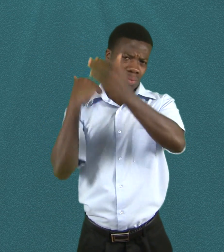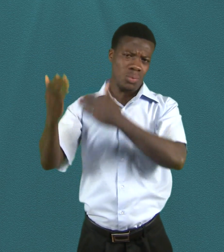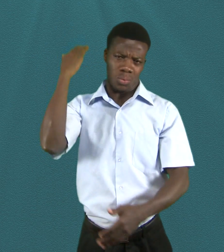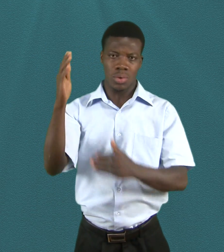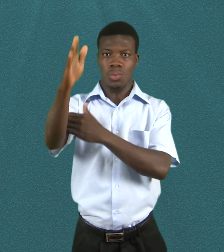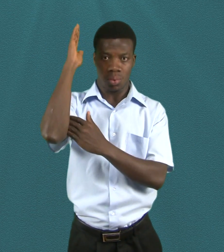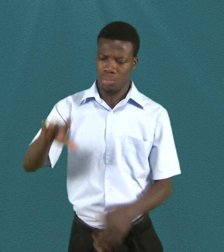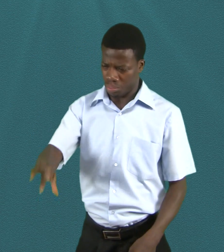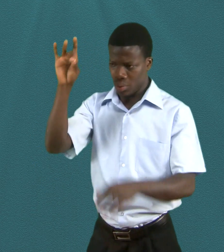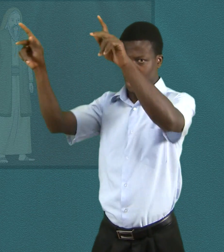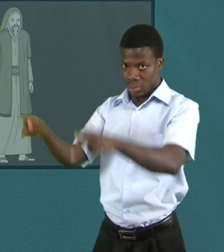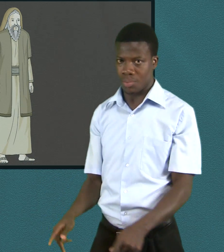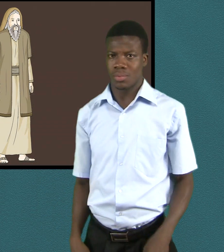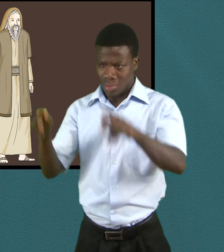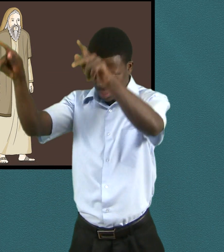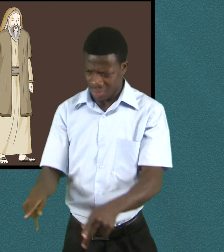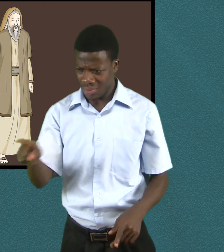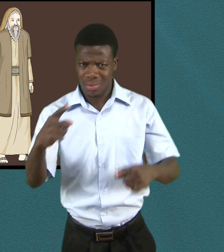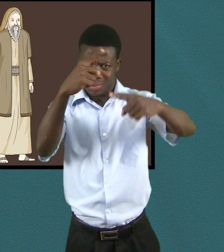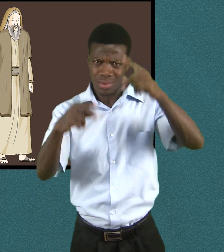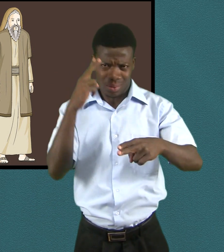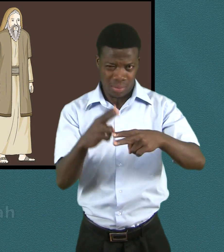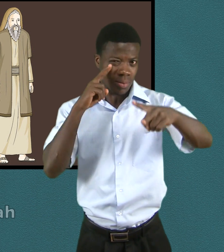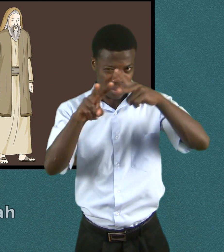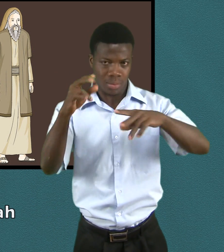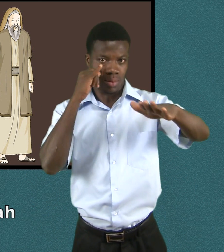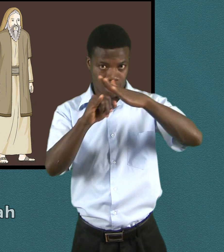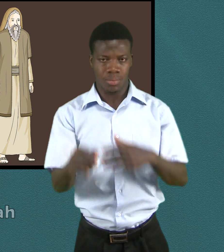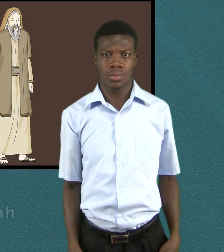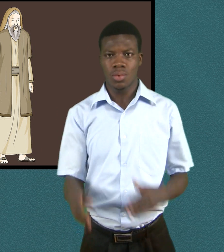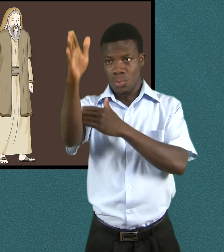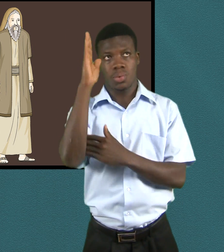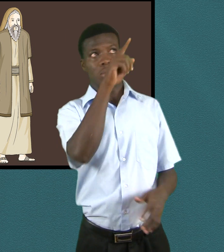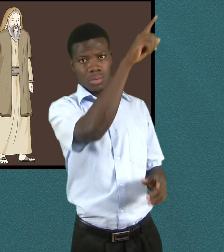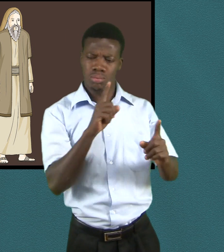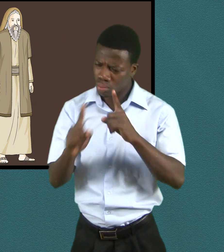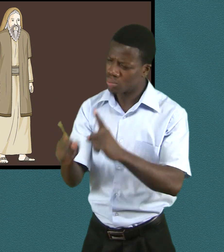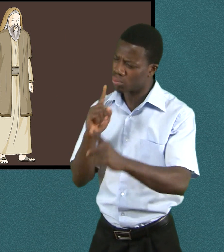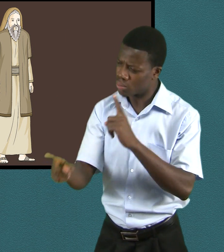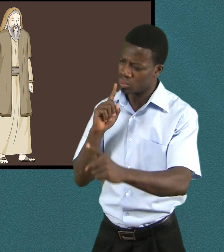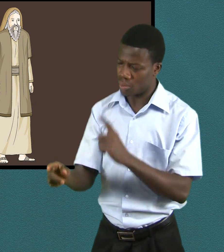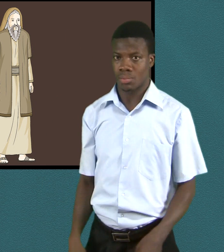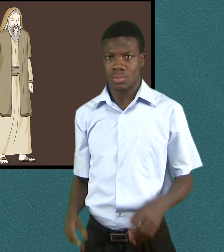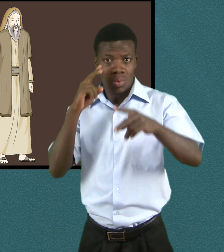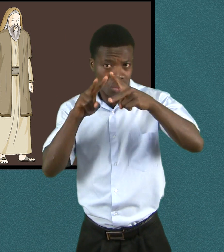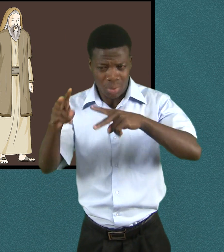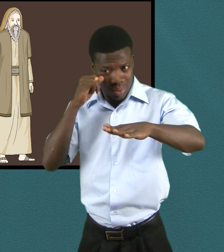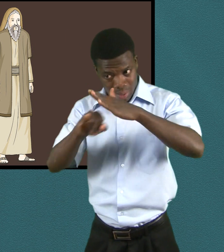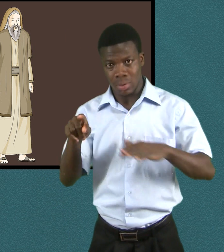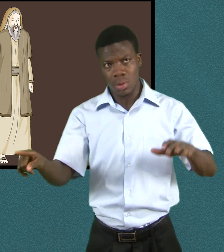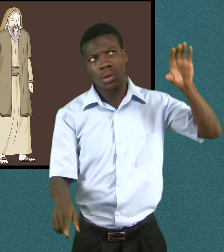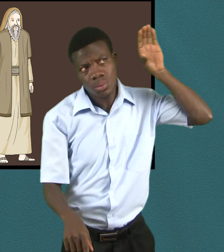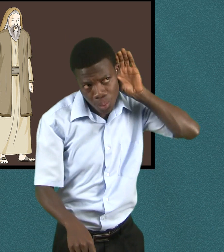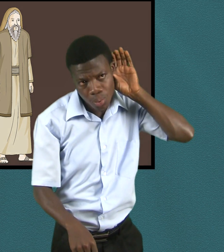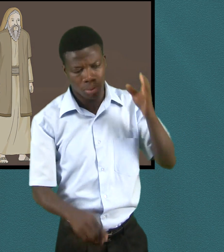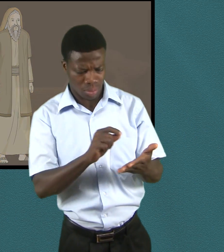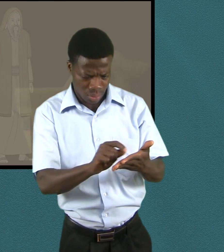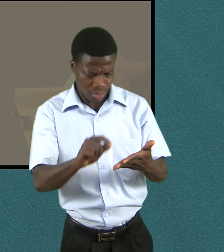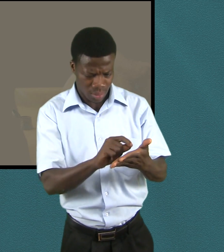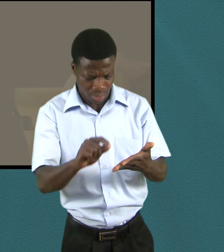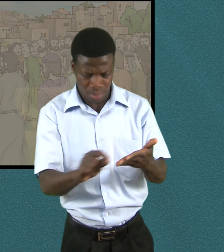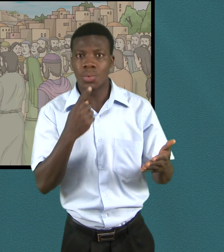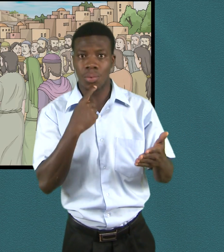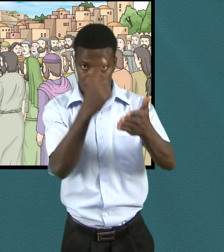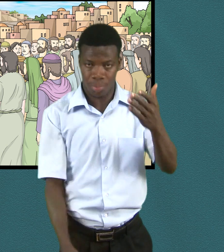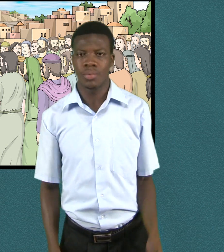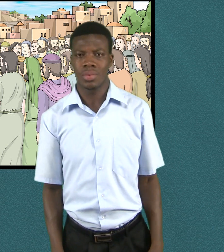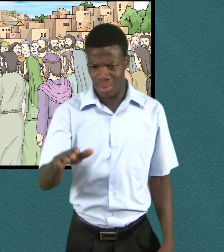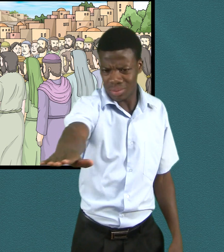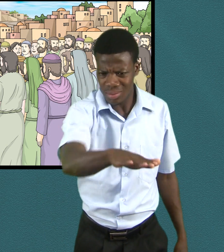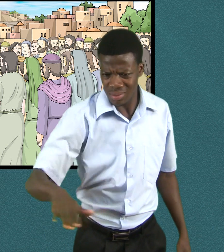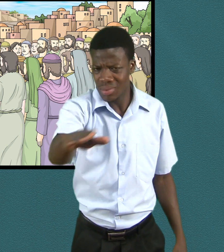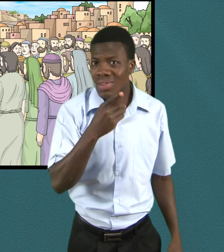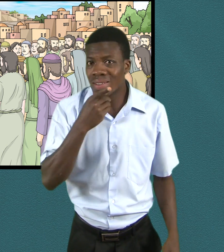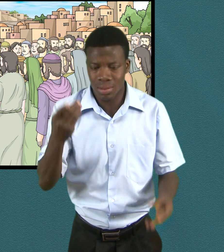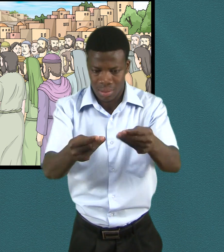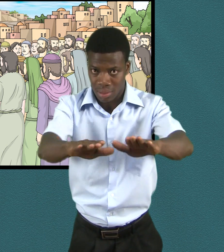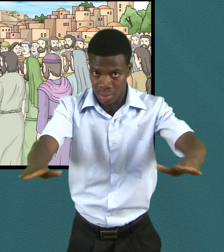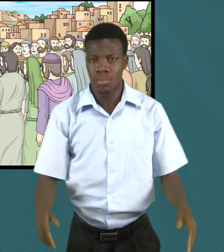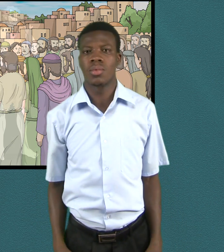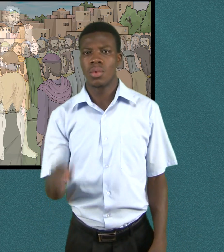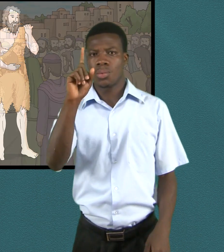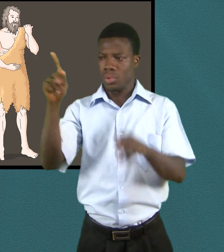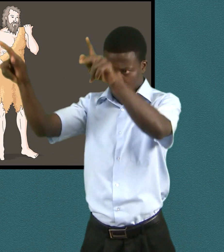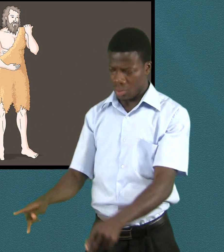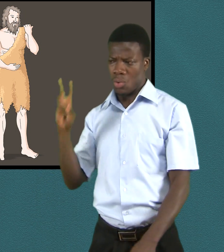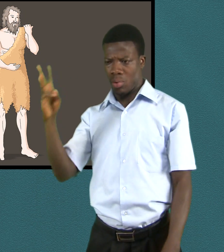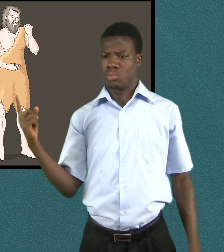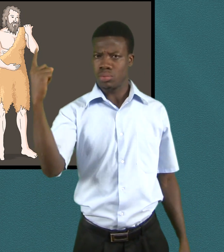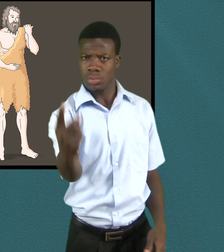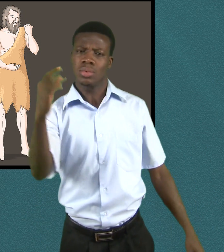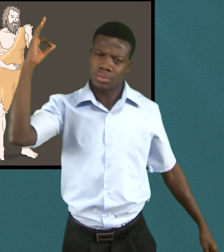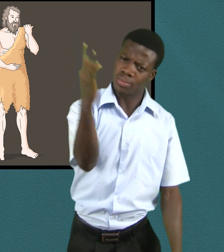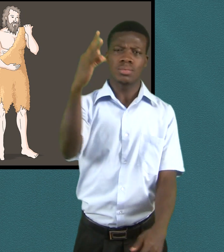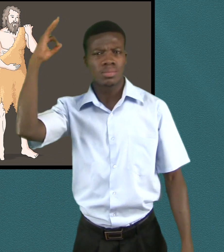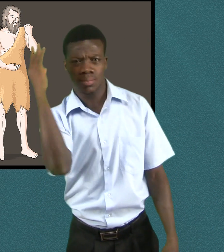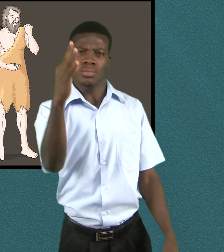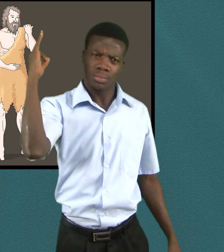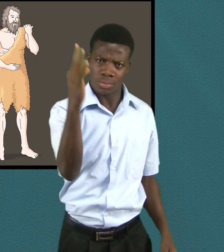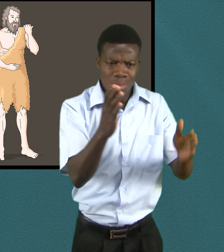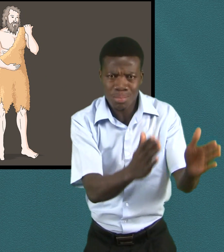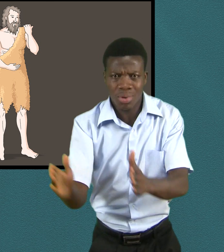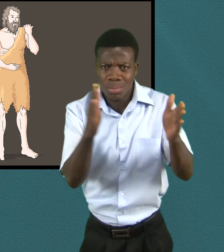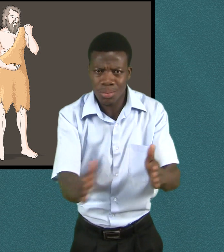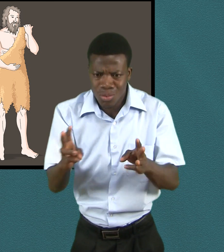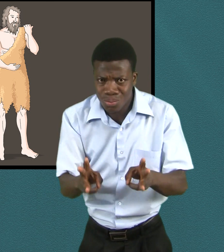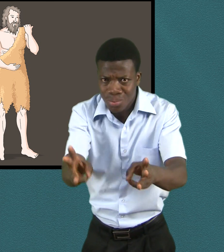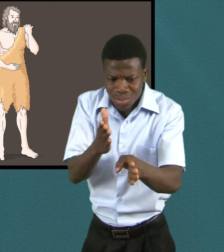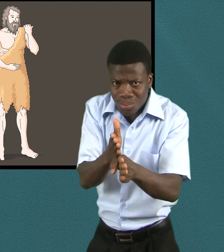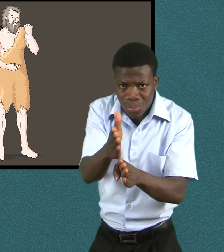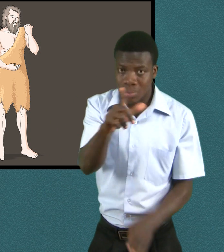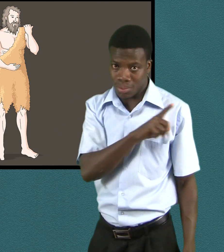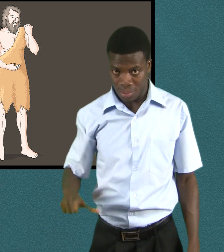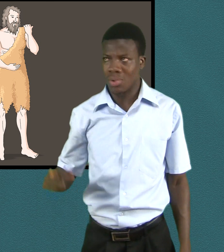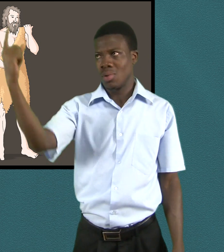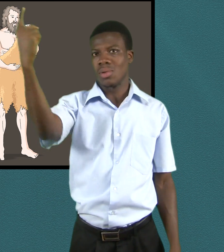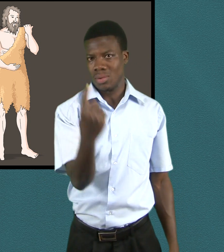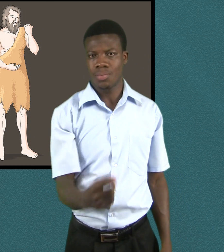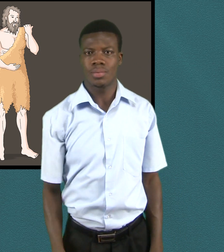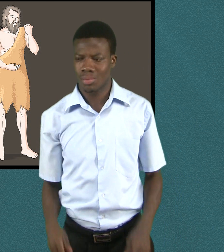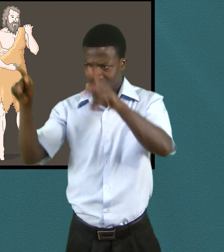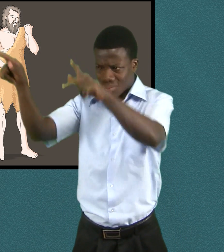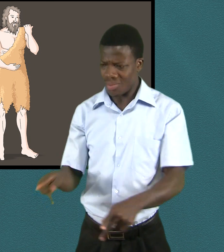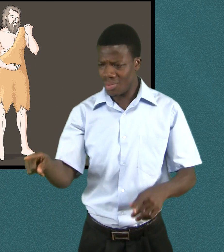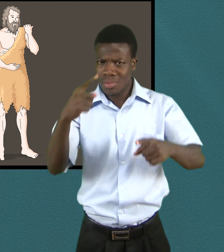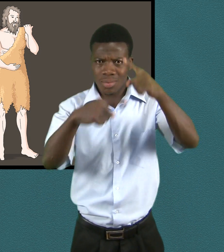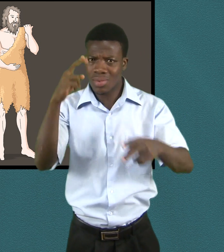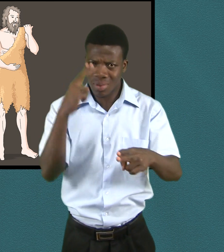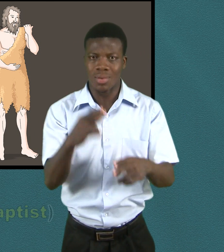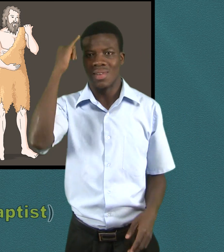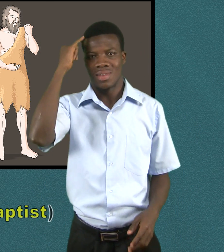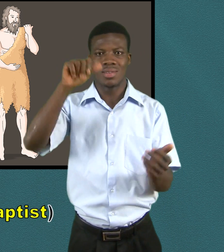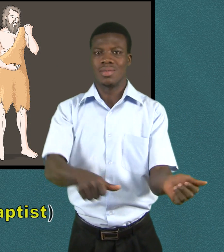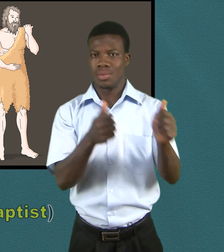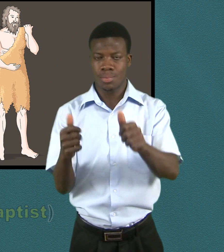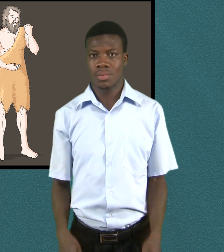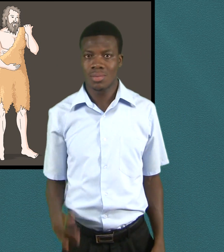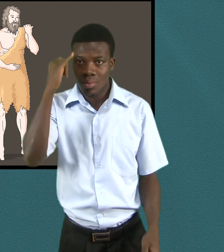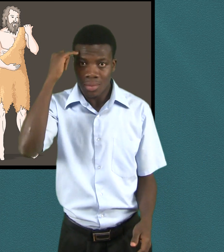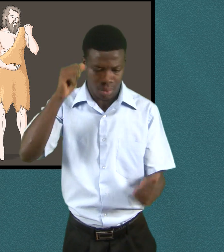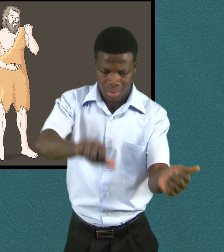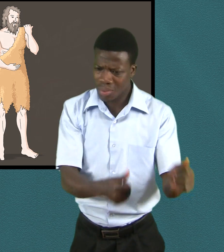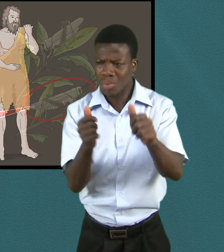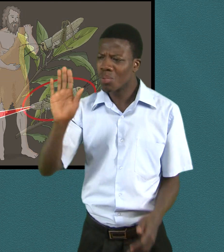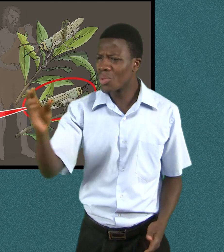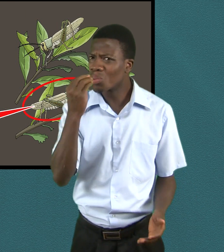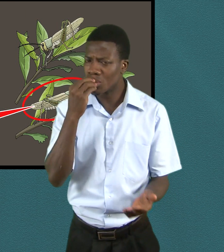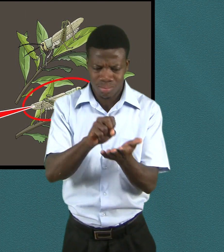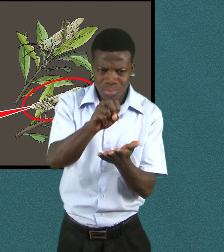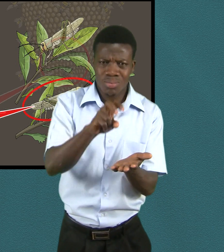This is he who was spoken of through the prophet Isaiah: “A voice of one calling in the wilderness, ‘Prepare the way for the Lord, make straight paths for Him.’” John wore a garment of camel’s hair, with a leather belt around his waist.